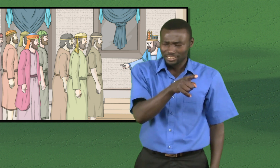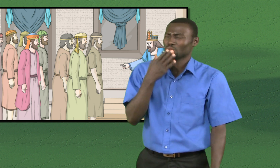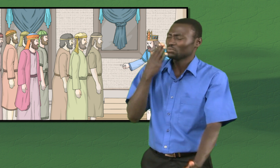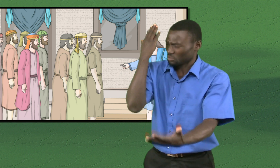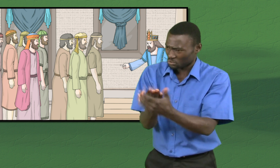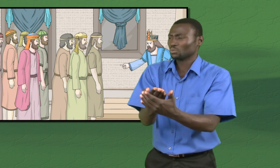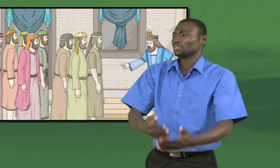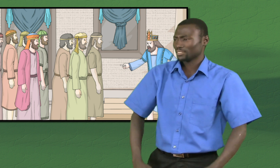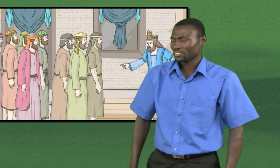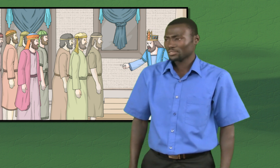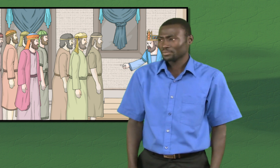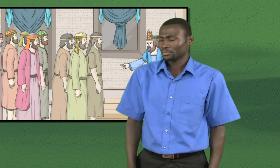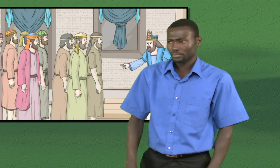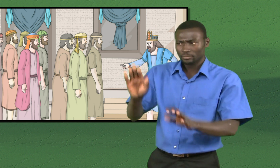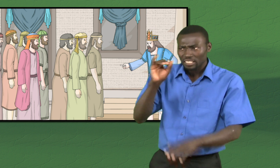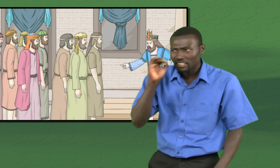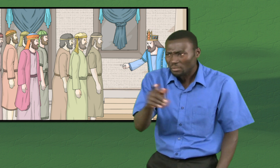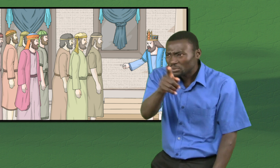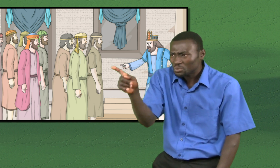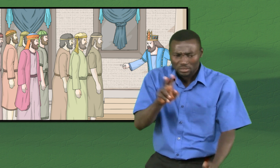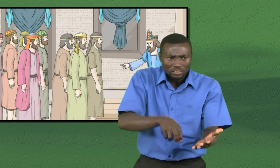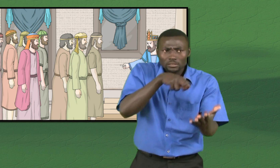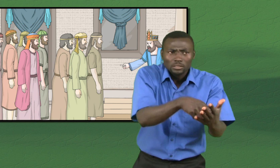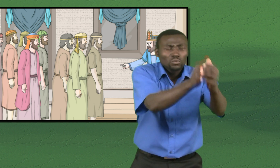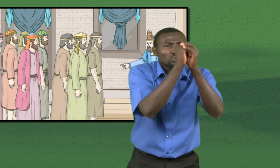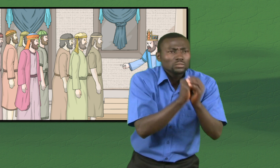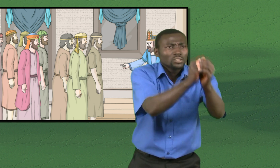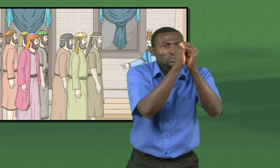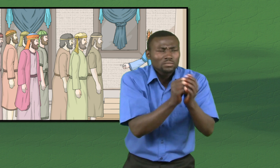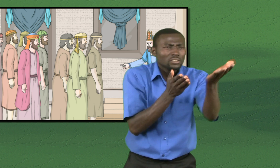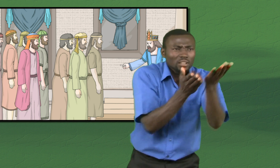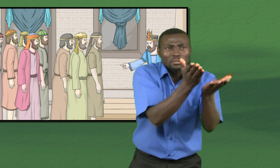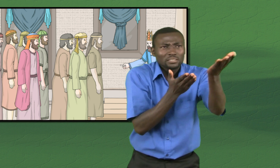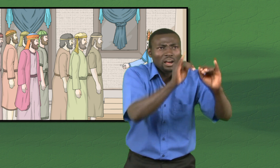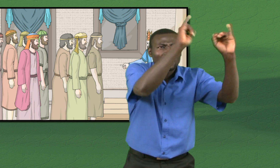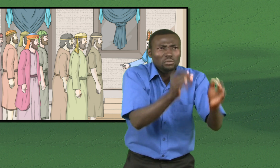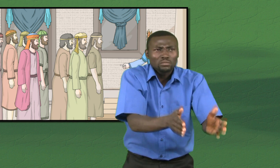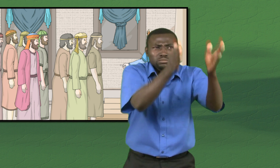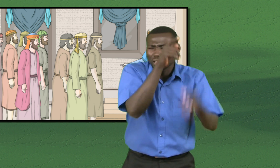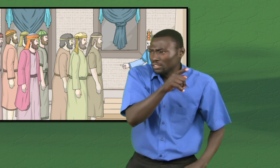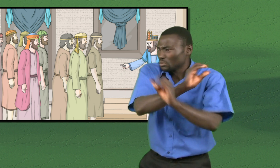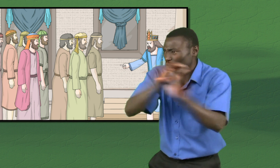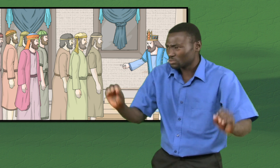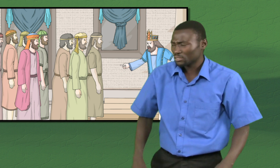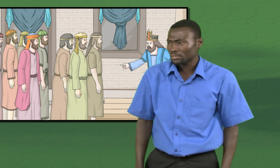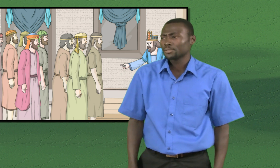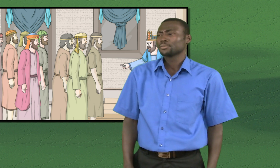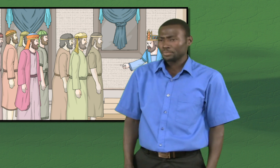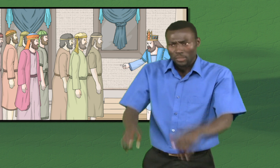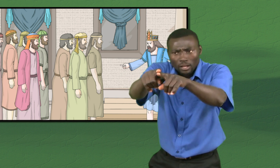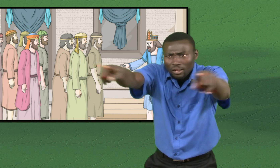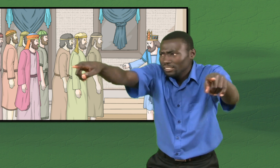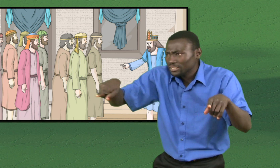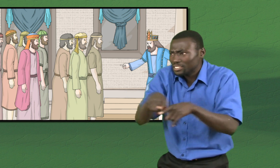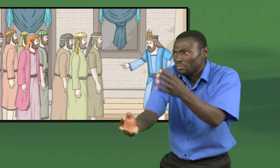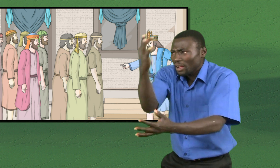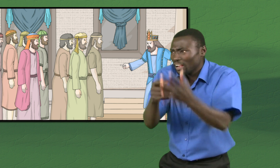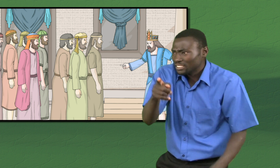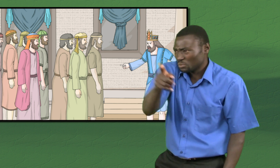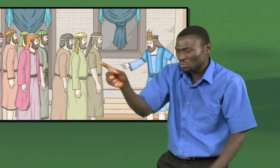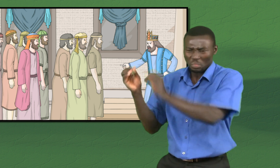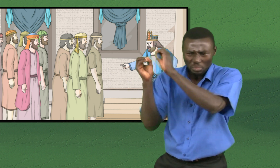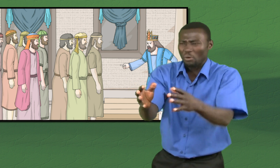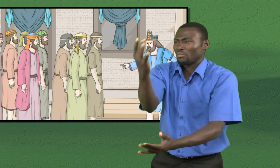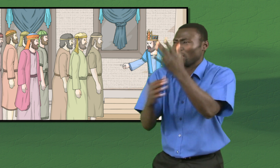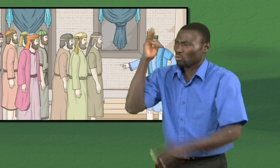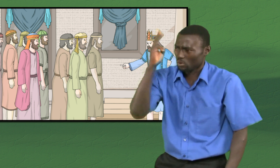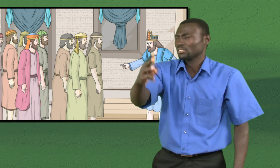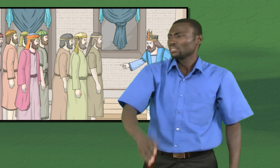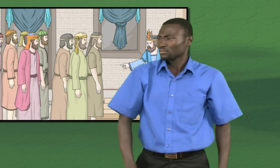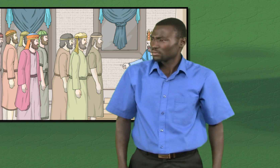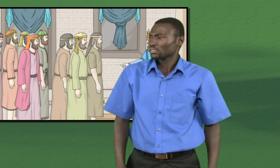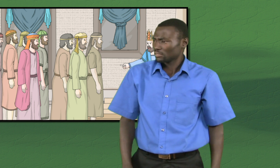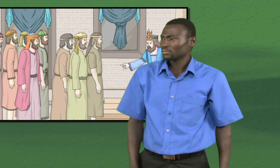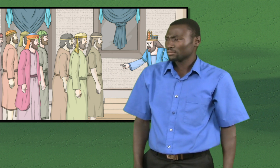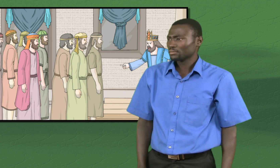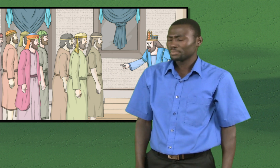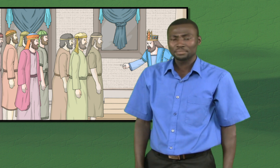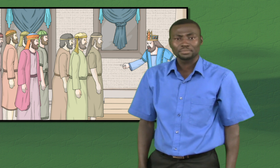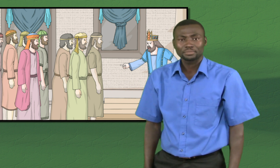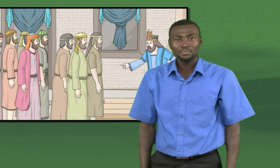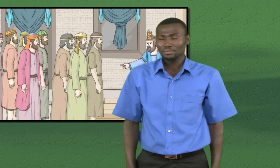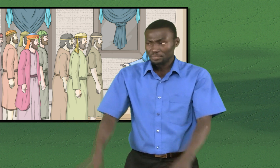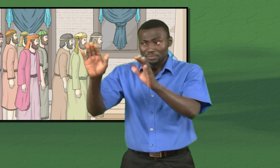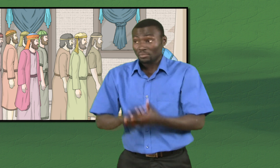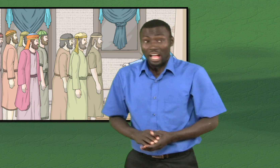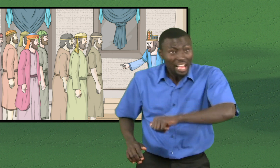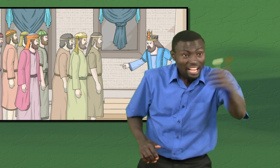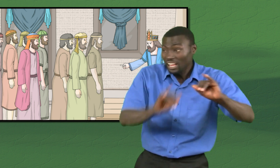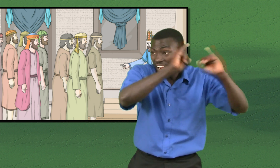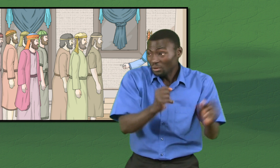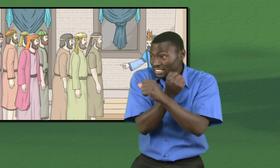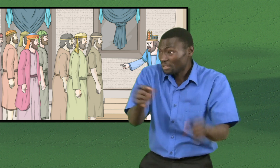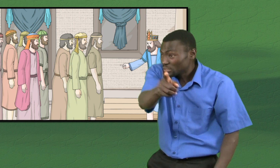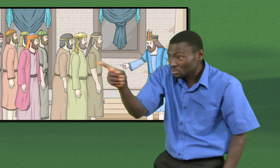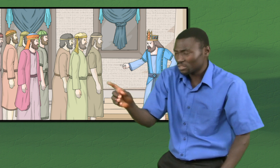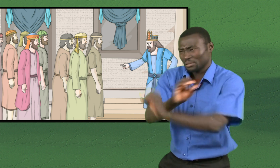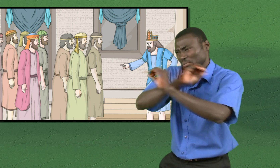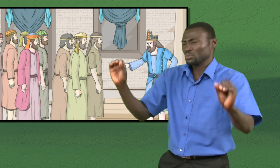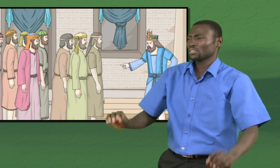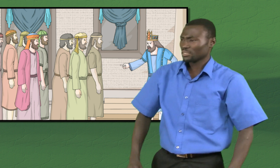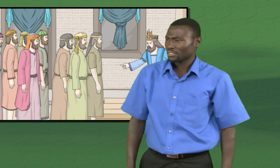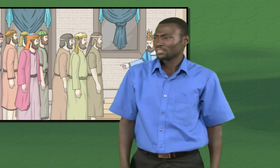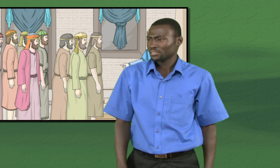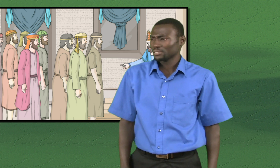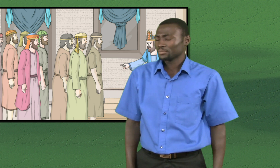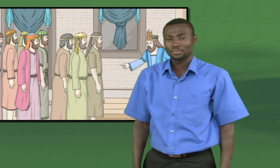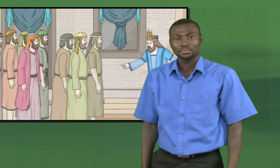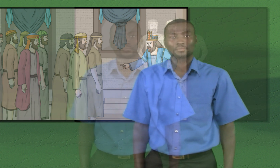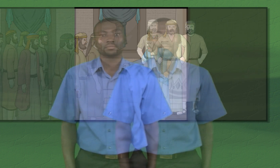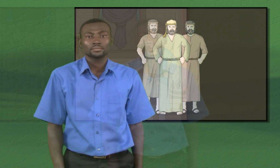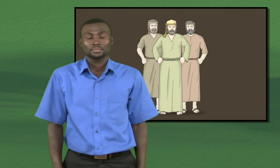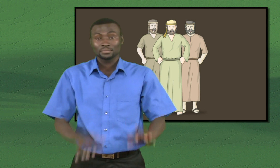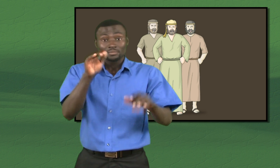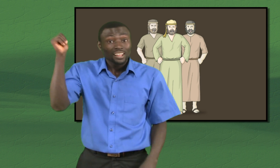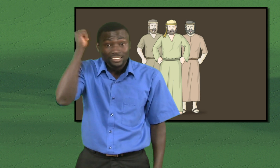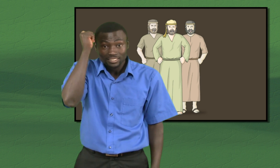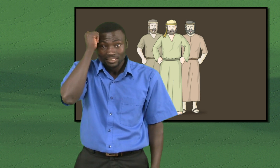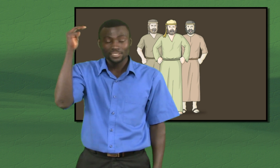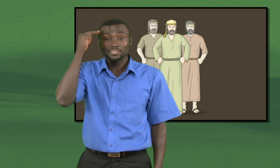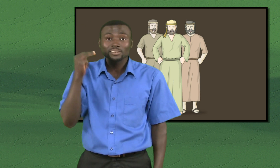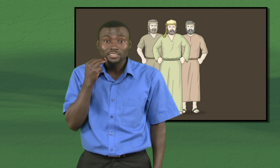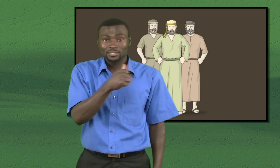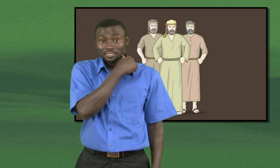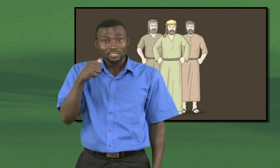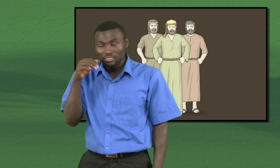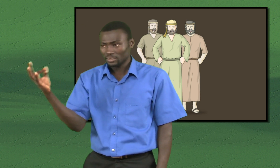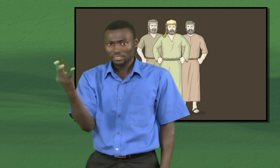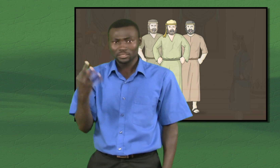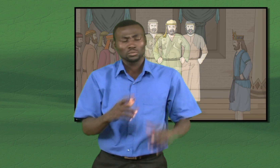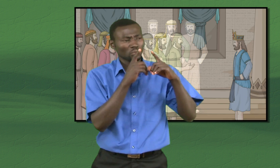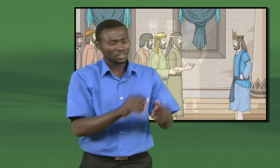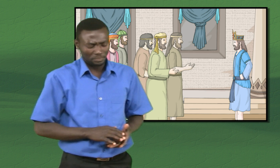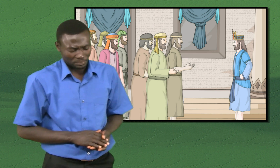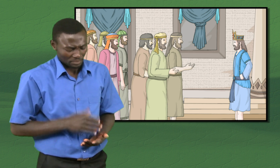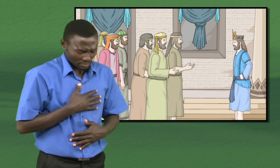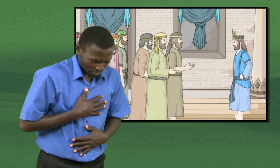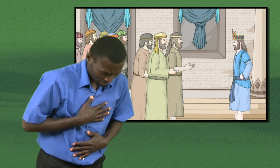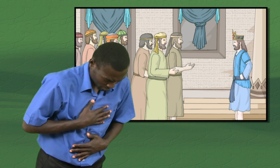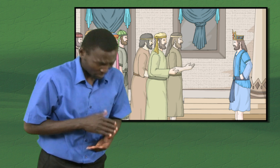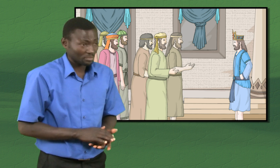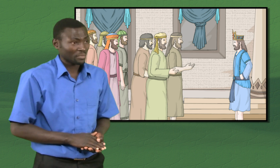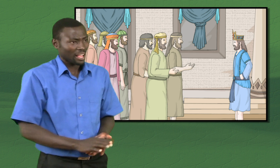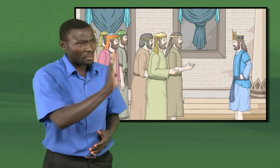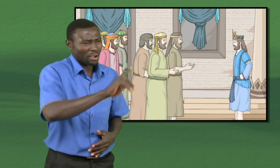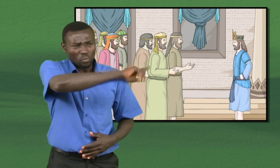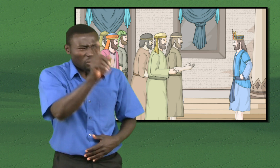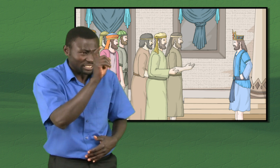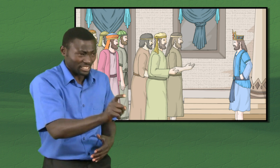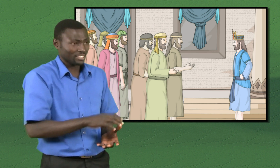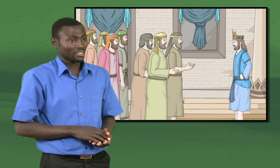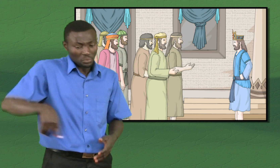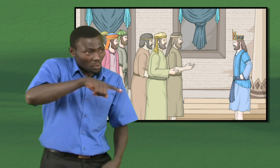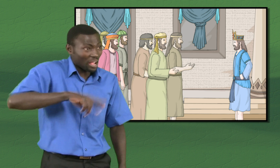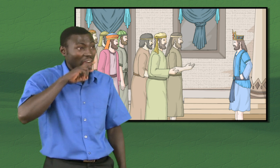Then what god will be able to deliver you from my hands?” Shadrach, Meshach, and Abednego replied to the king, “O Nebuchadnezzar, we have no need to answer you in this matter.